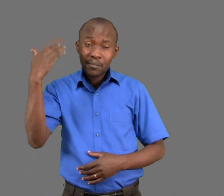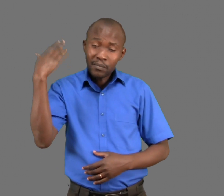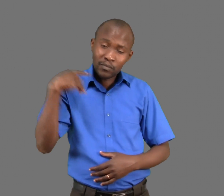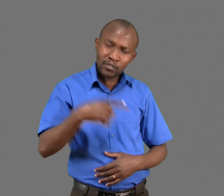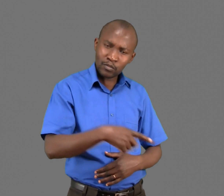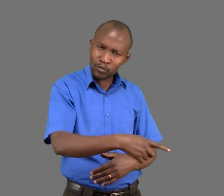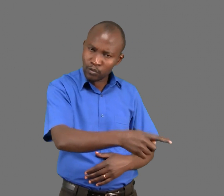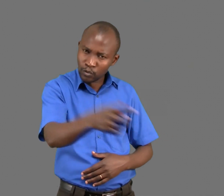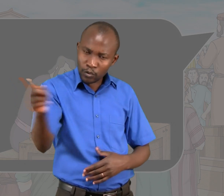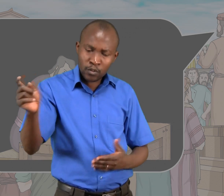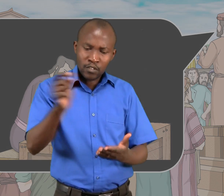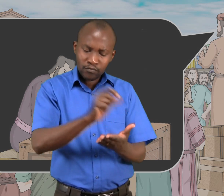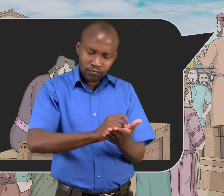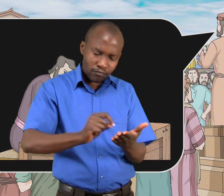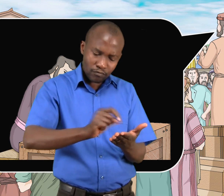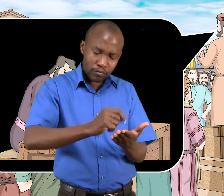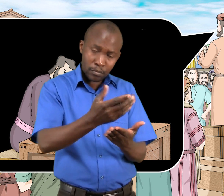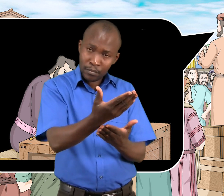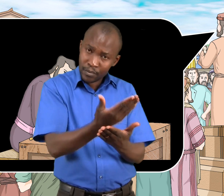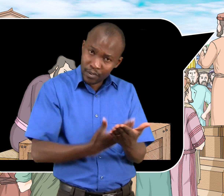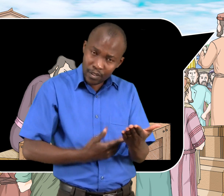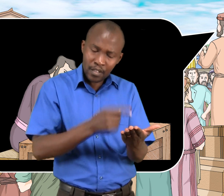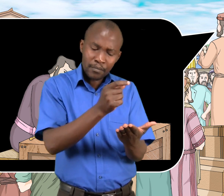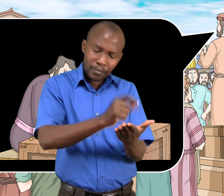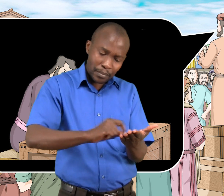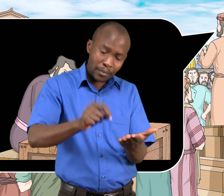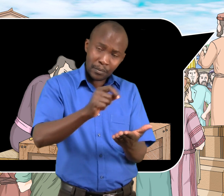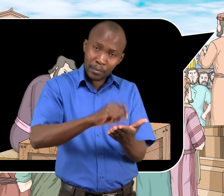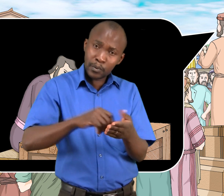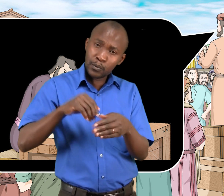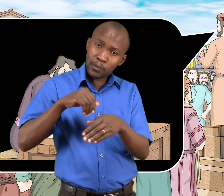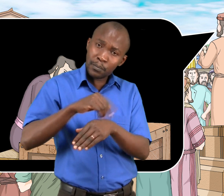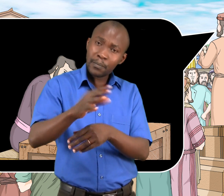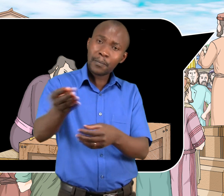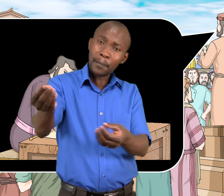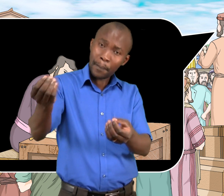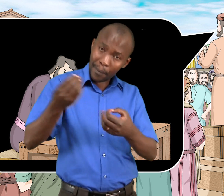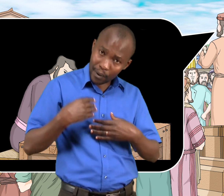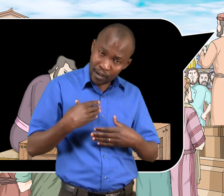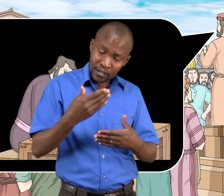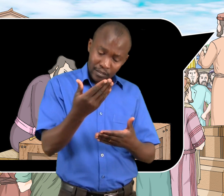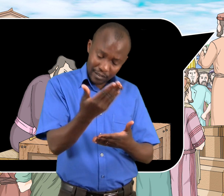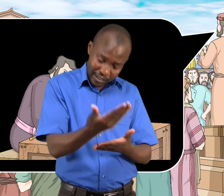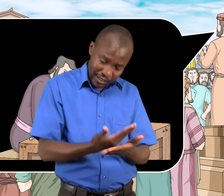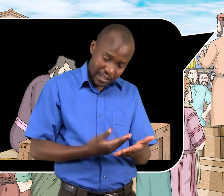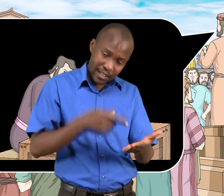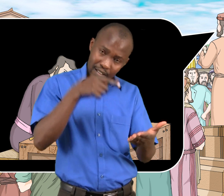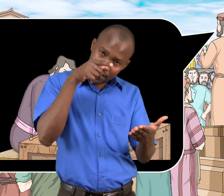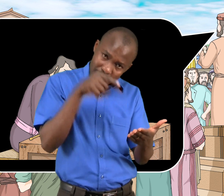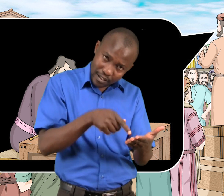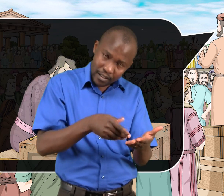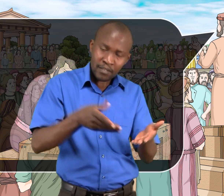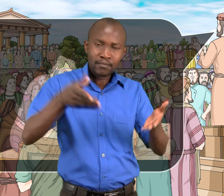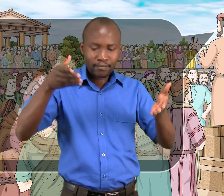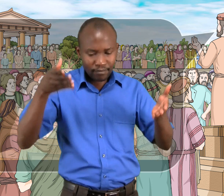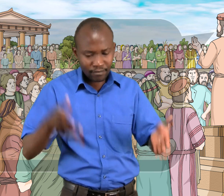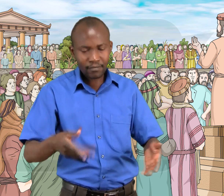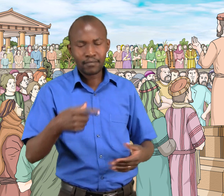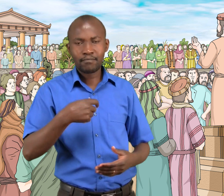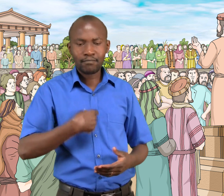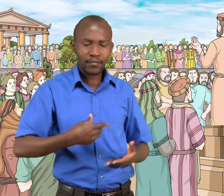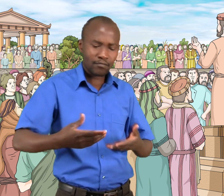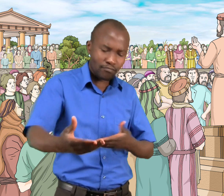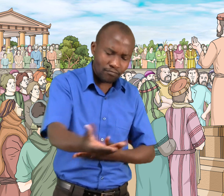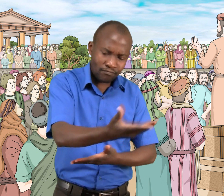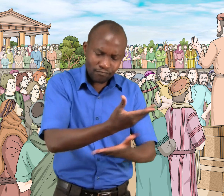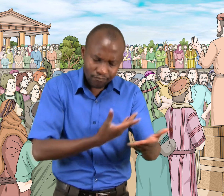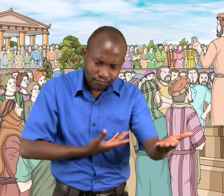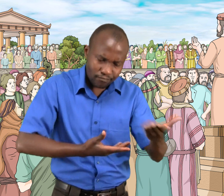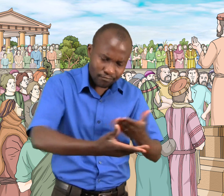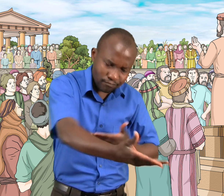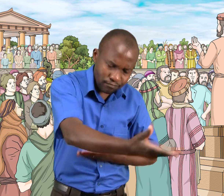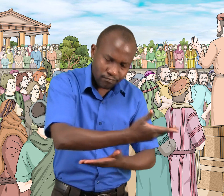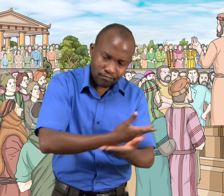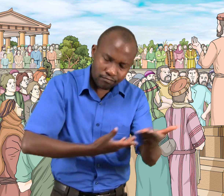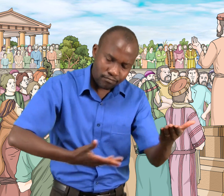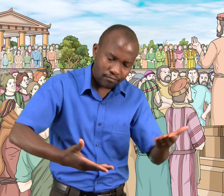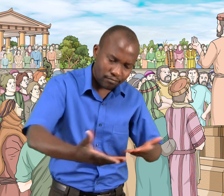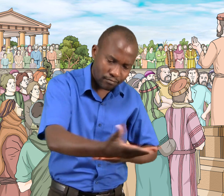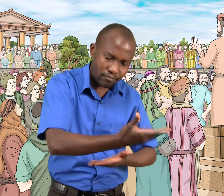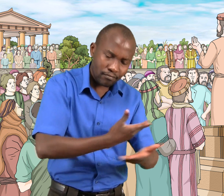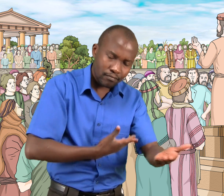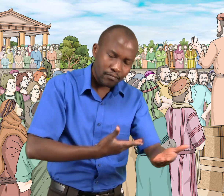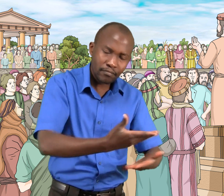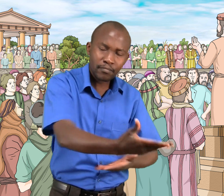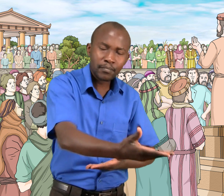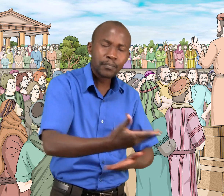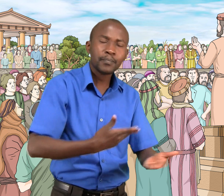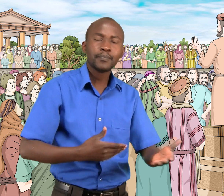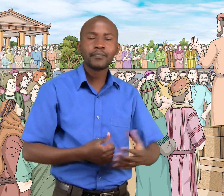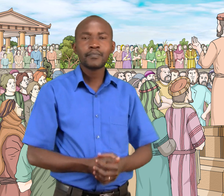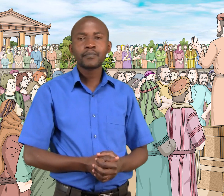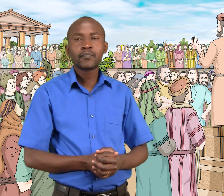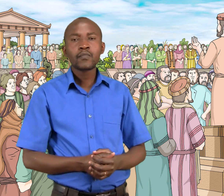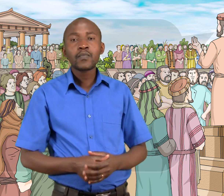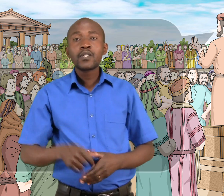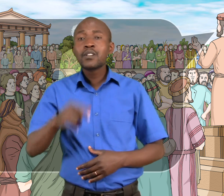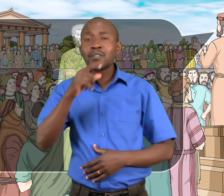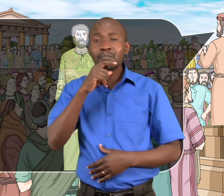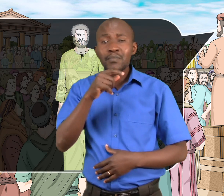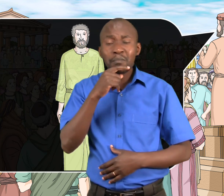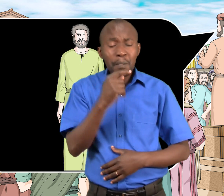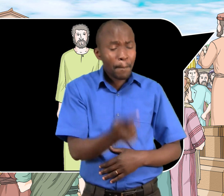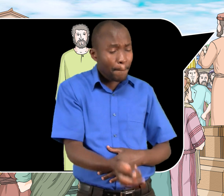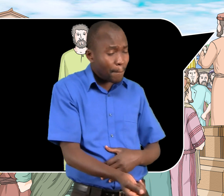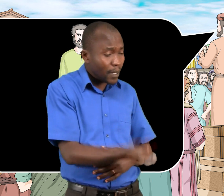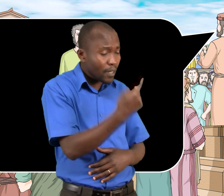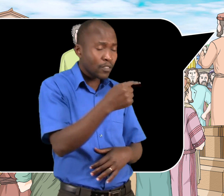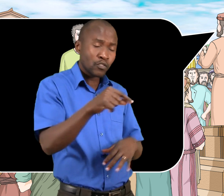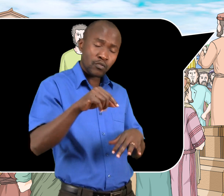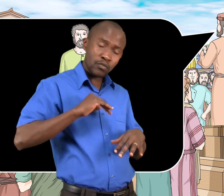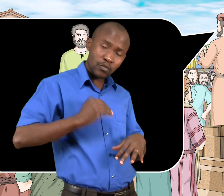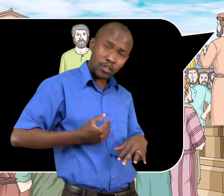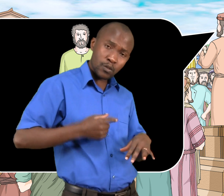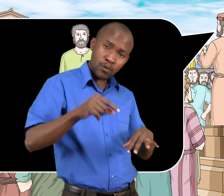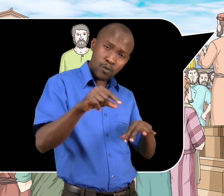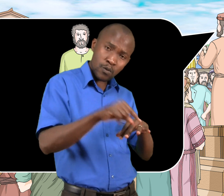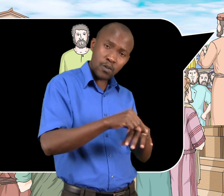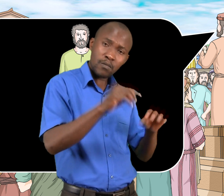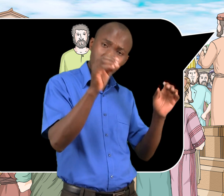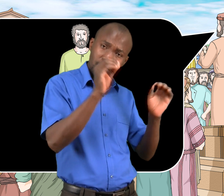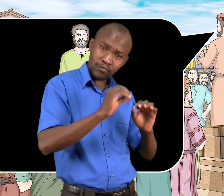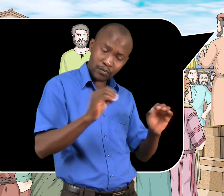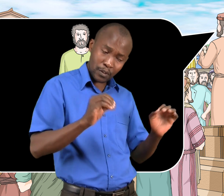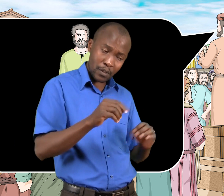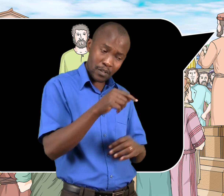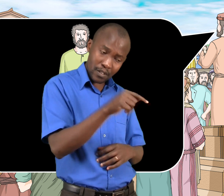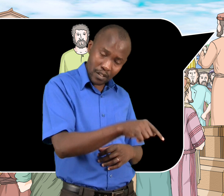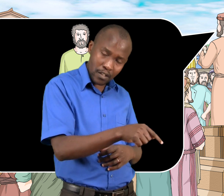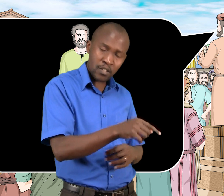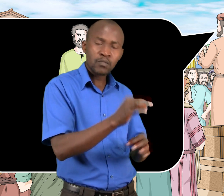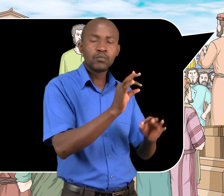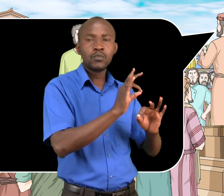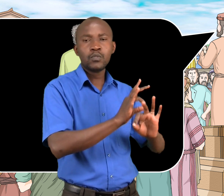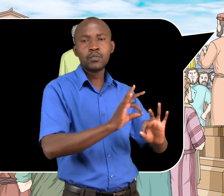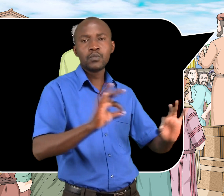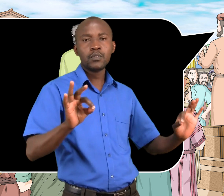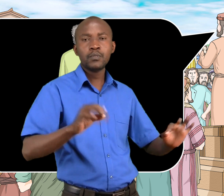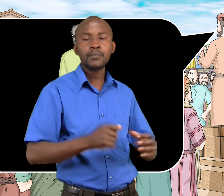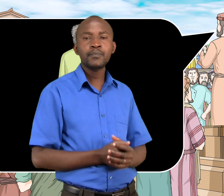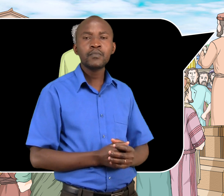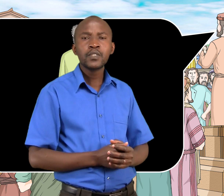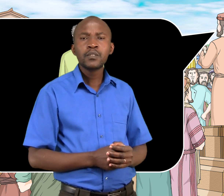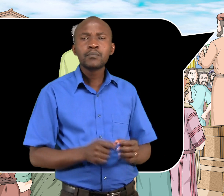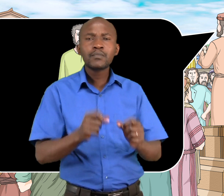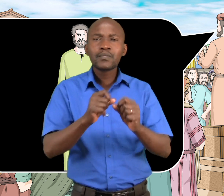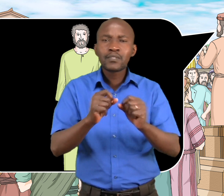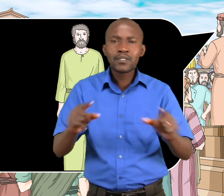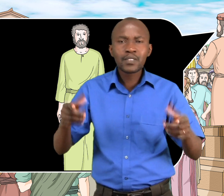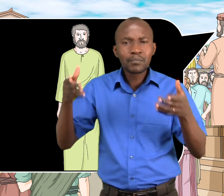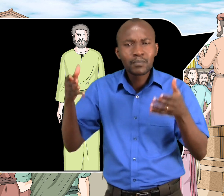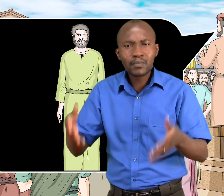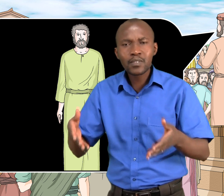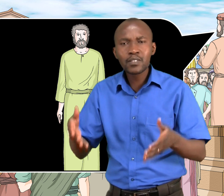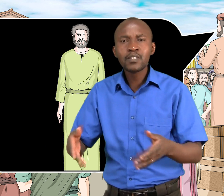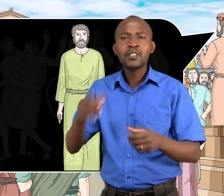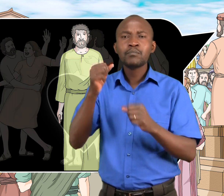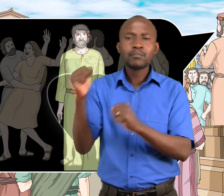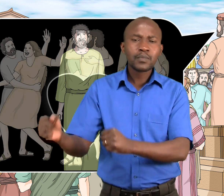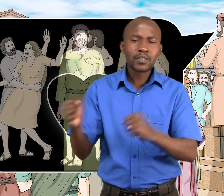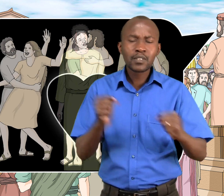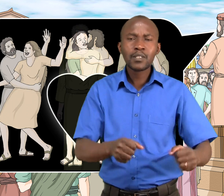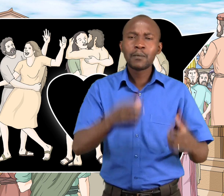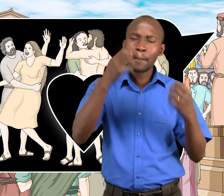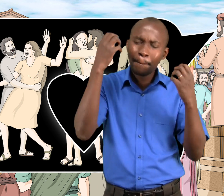Now for the matters you wrote about: It is good to abstain from sexual relations.